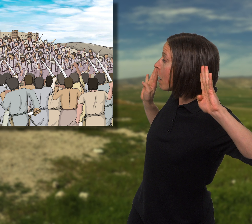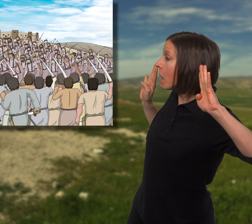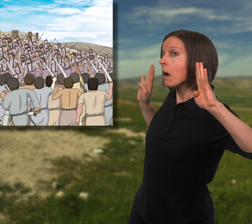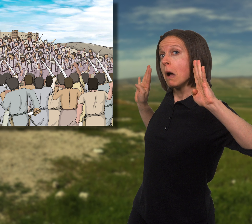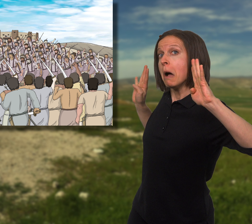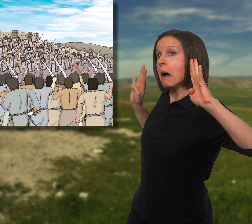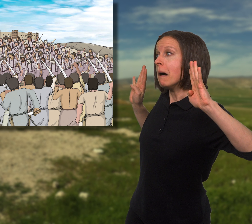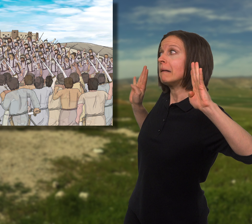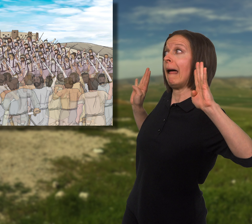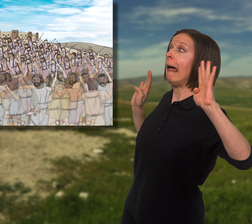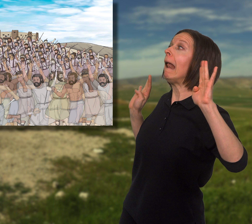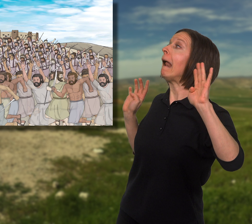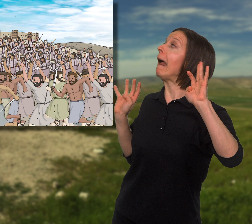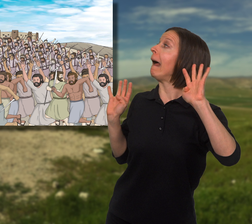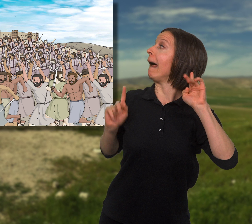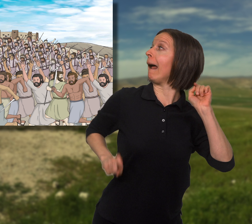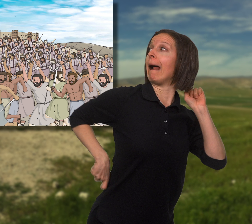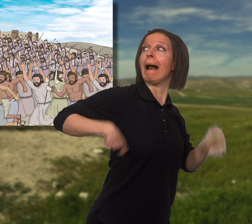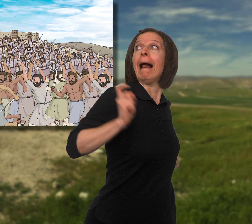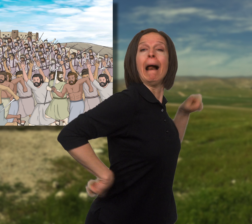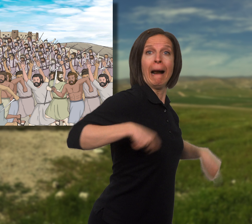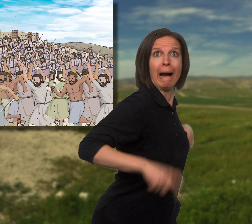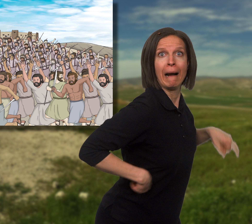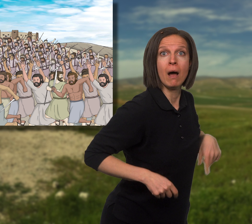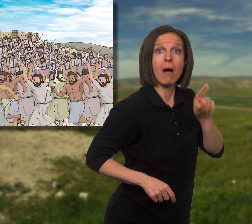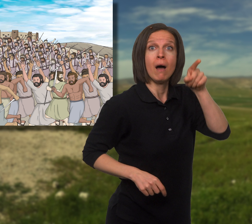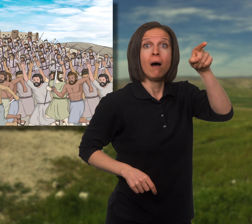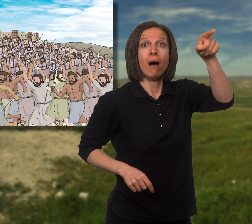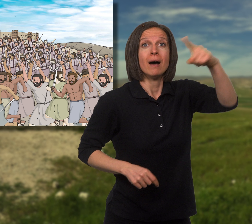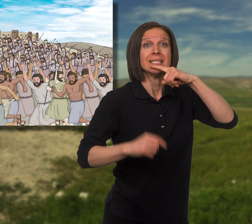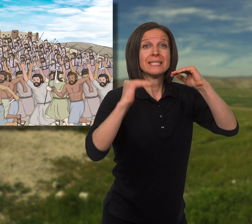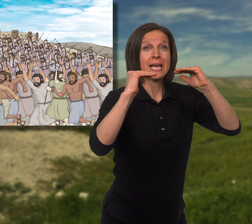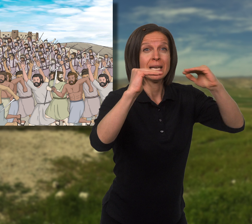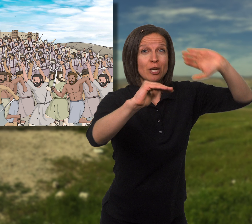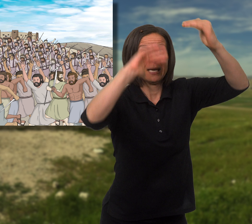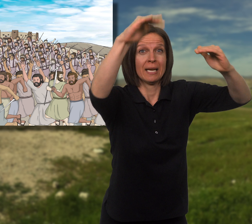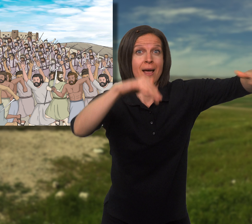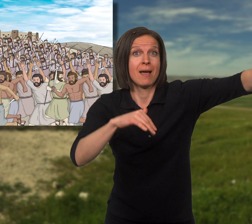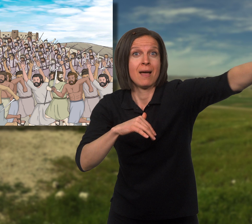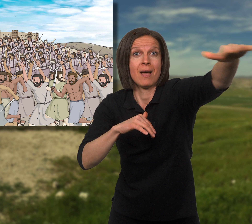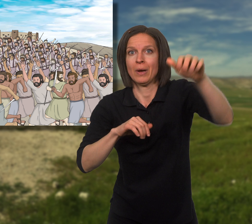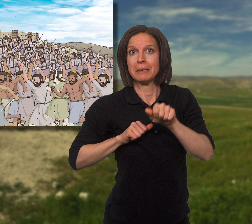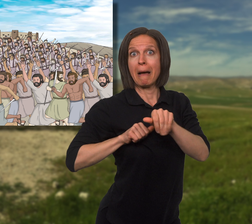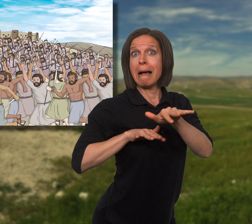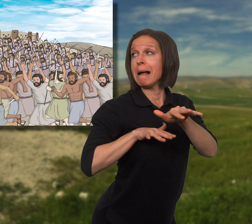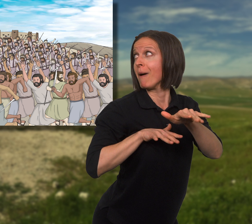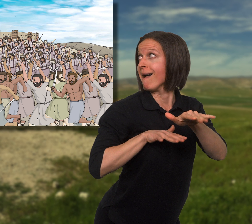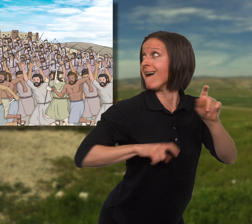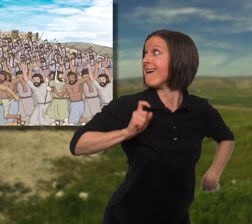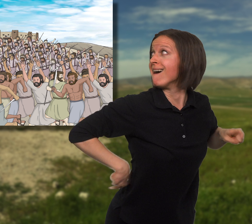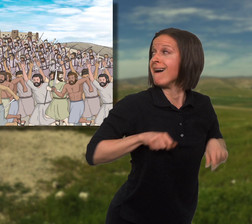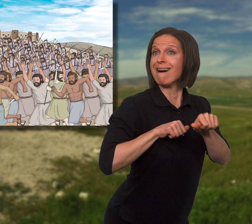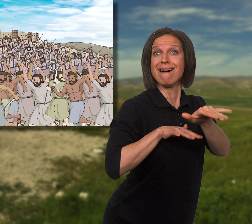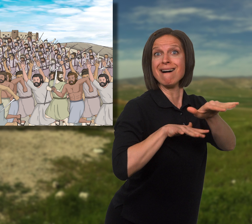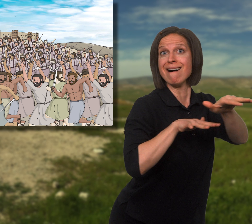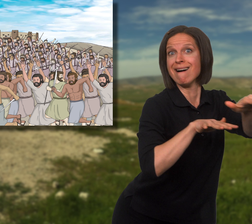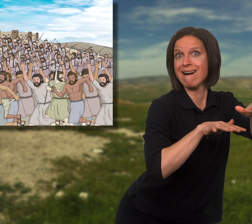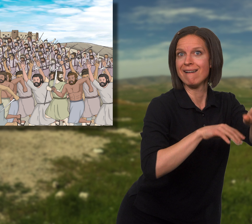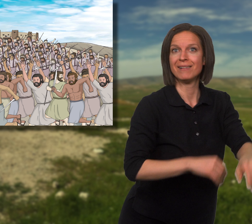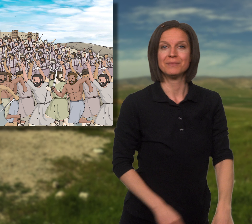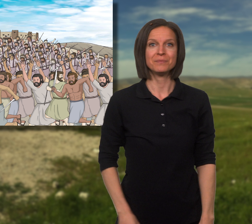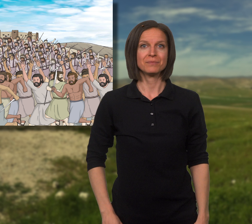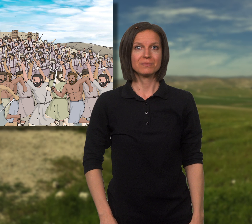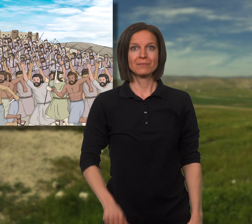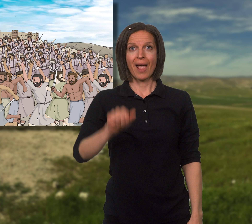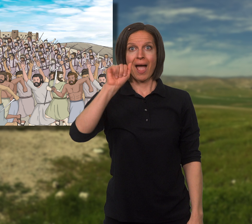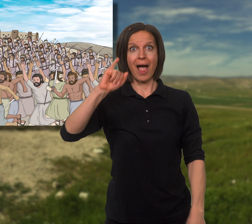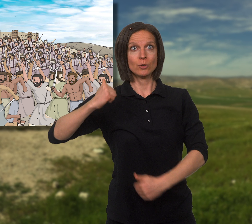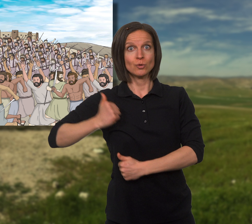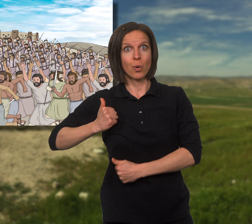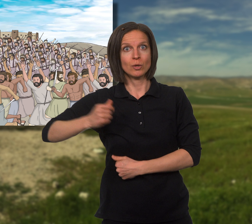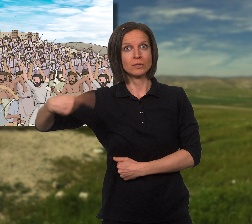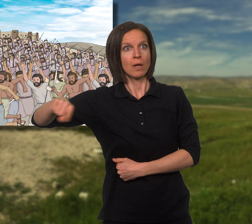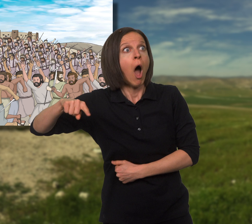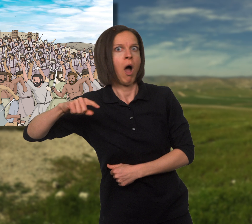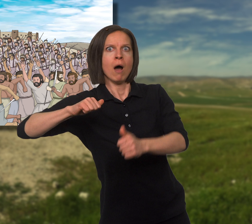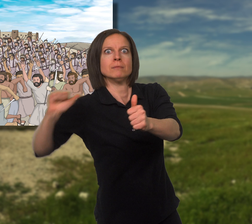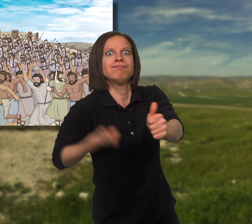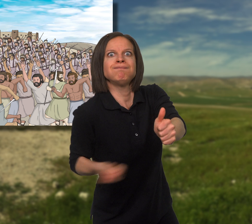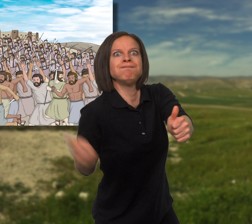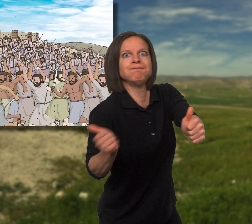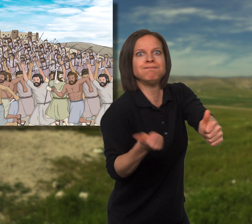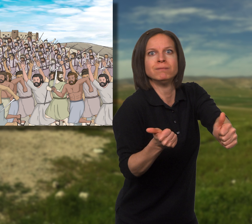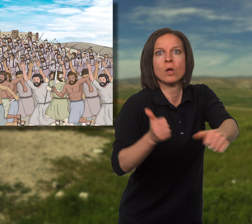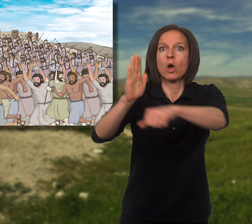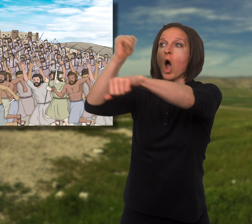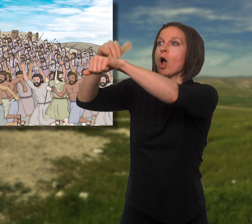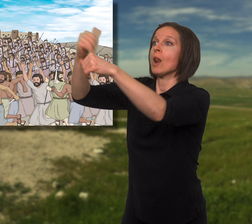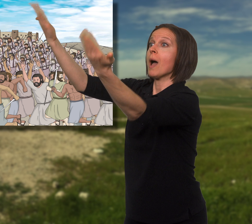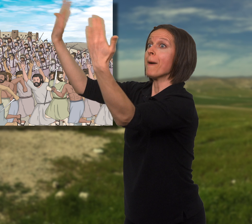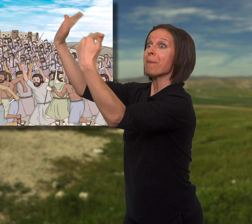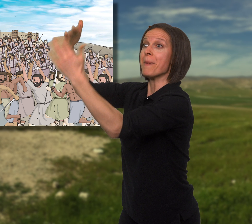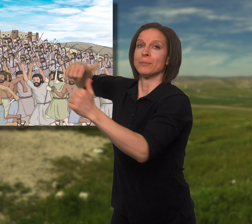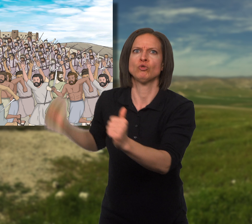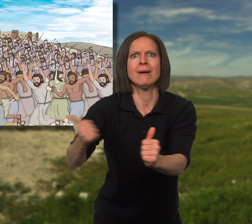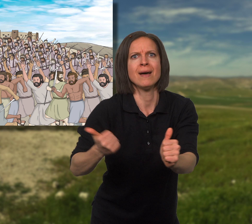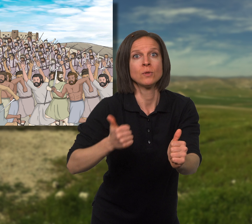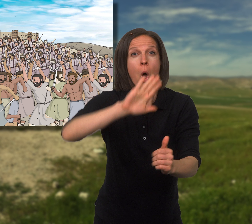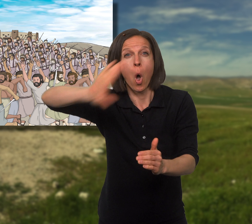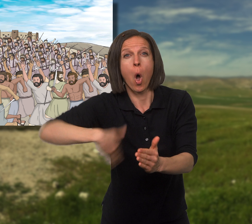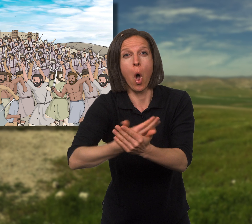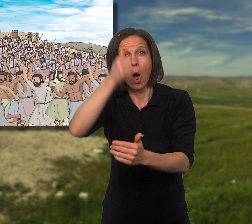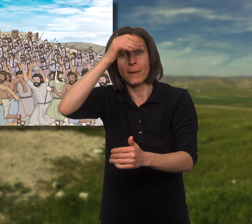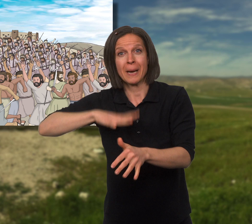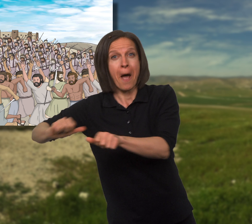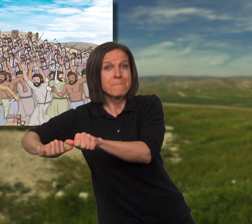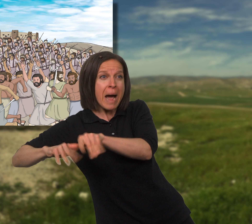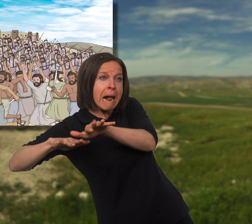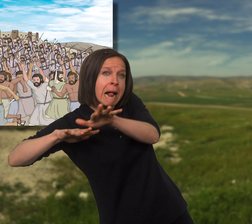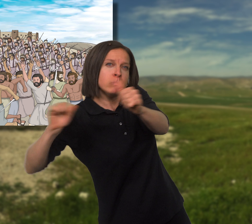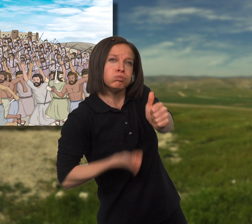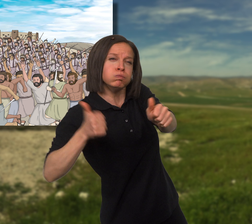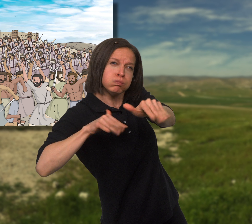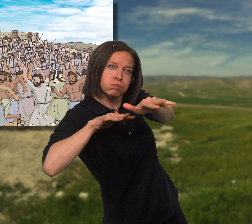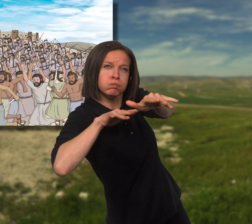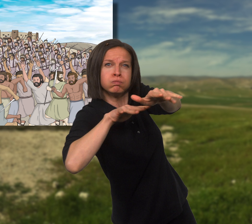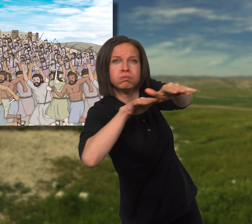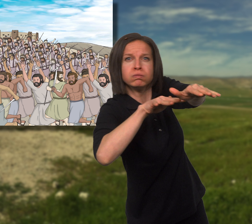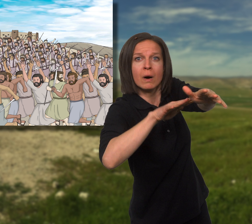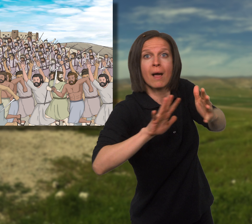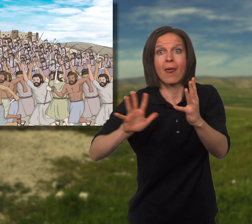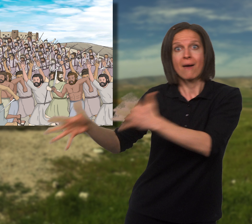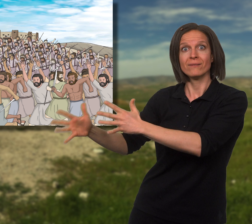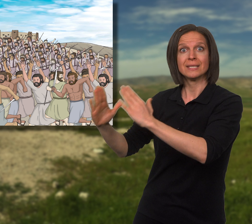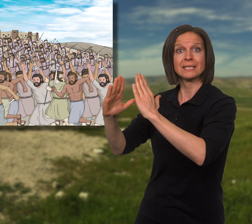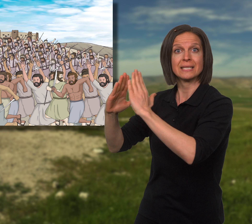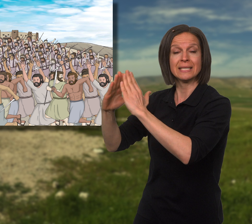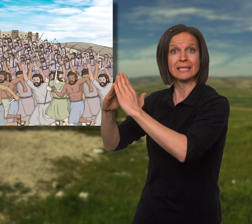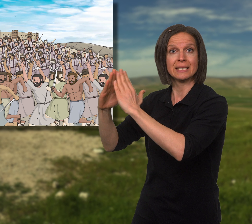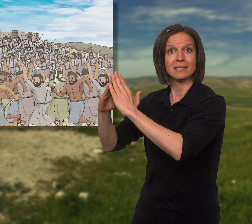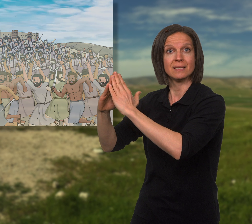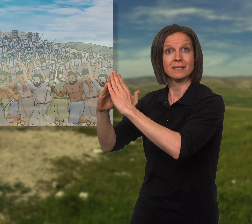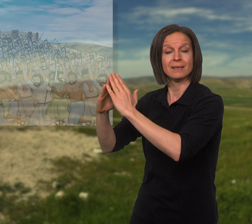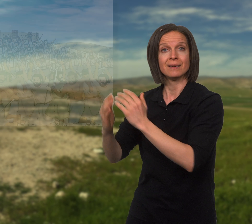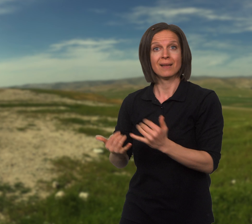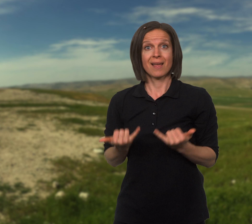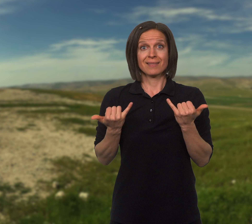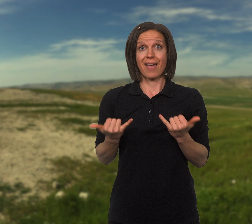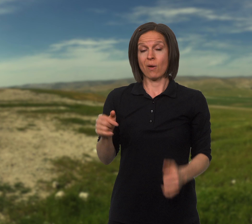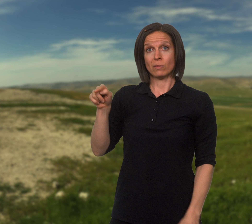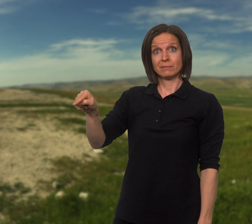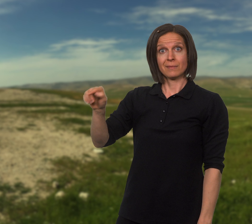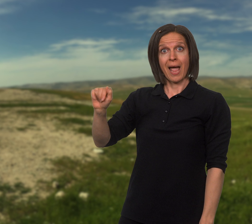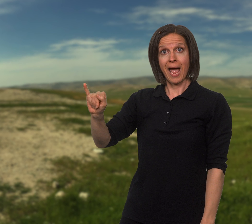Then all the men of Ai were summoned to pursue them, and they followed Joshua and were drawn away from the city.